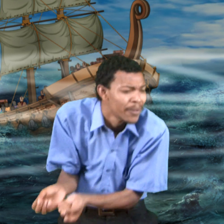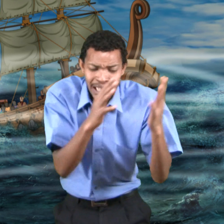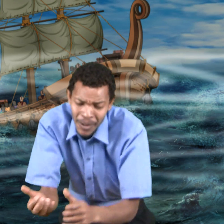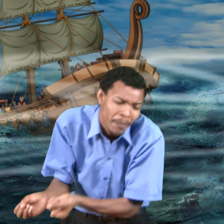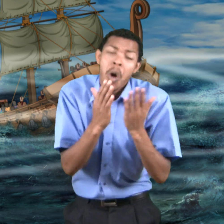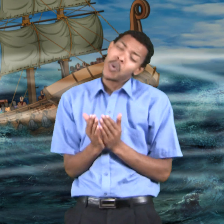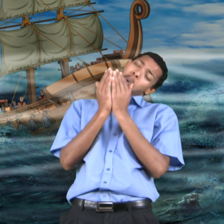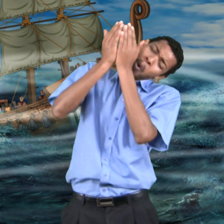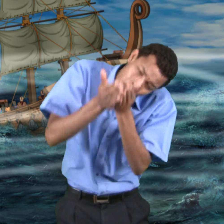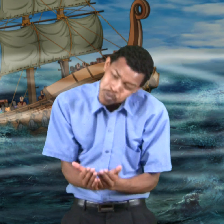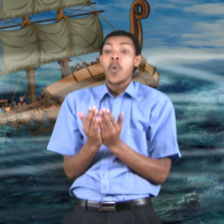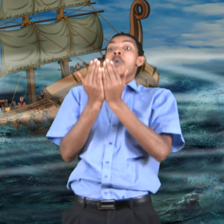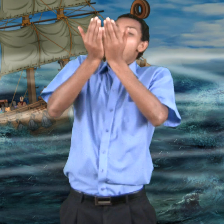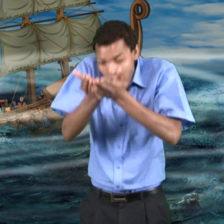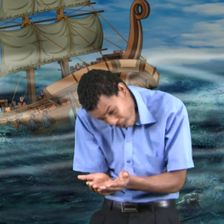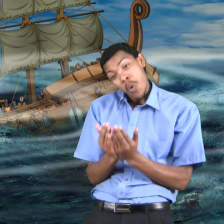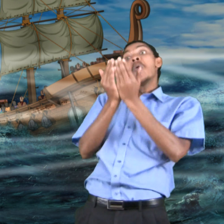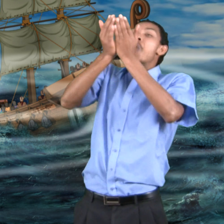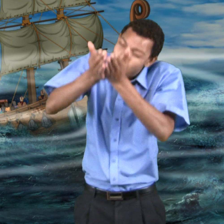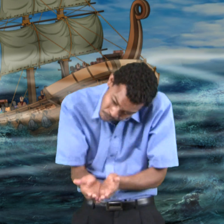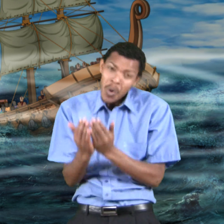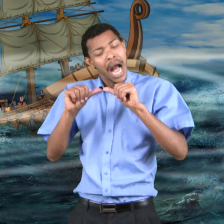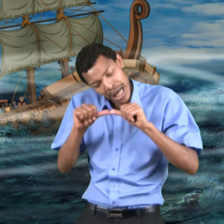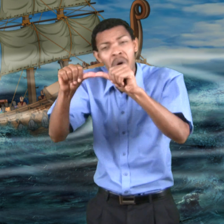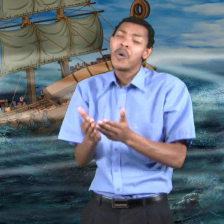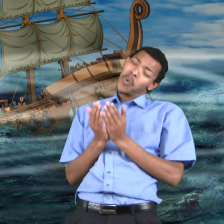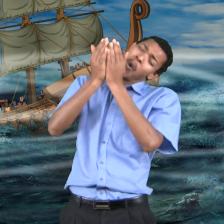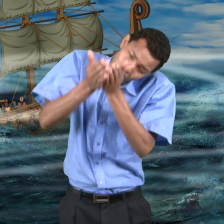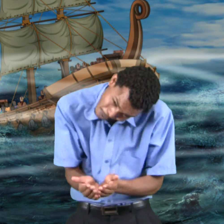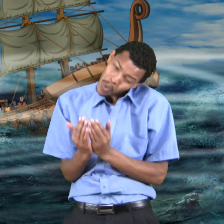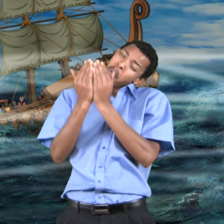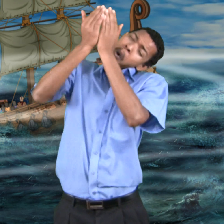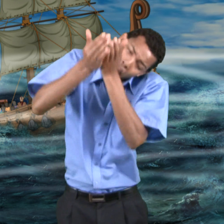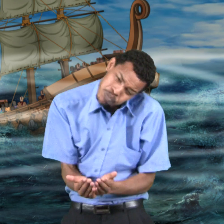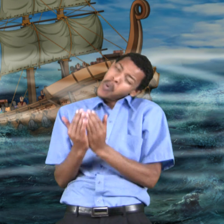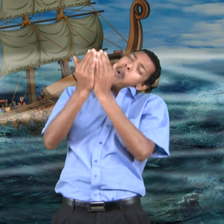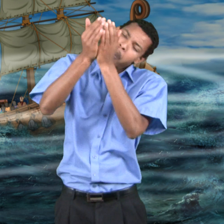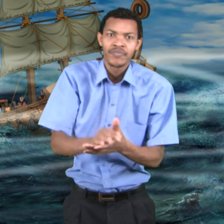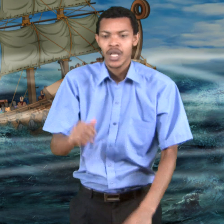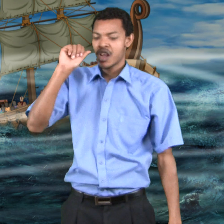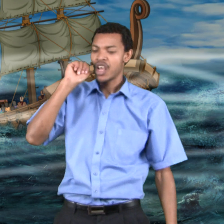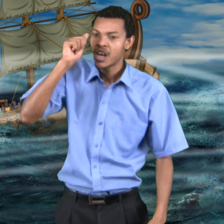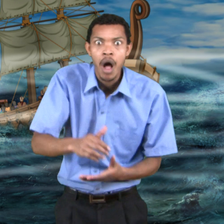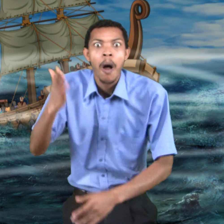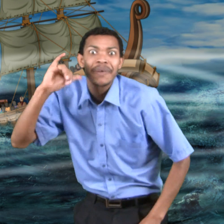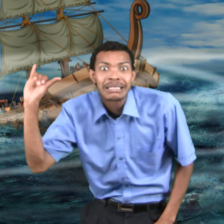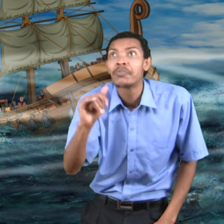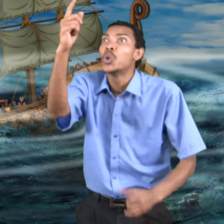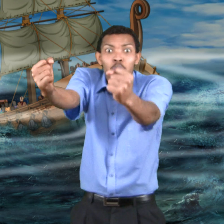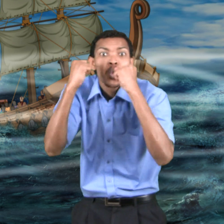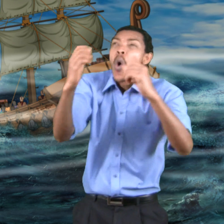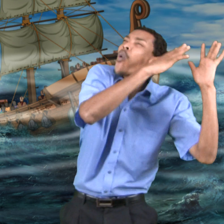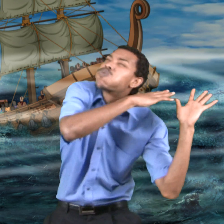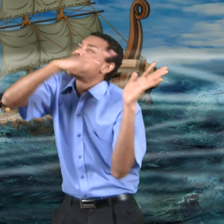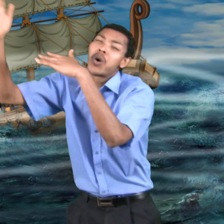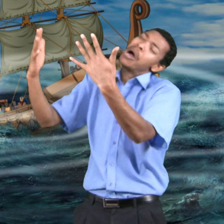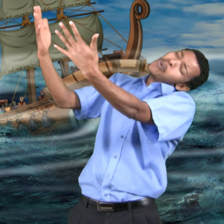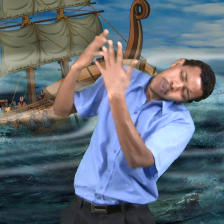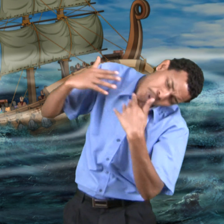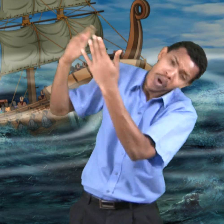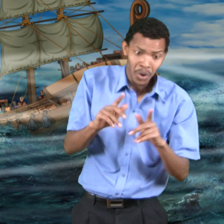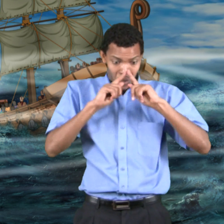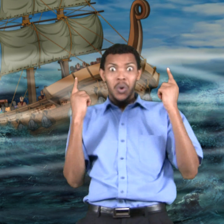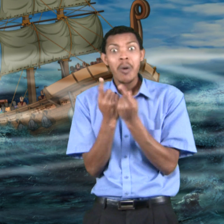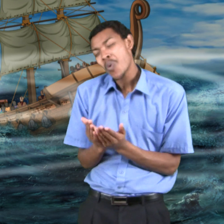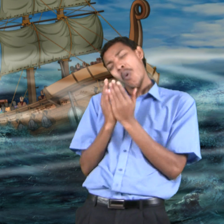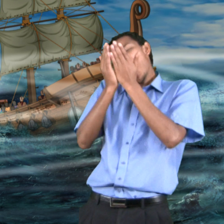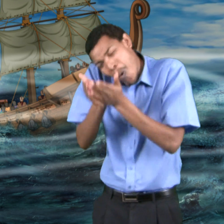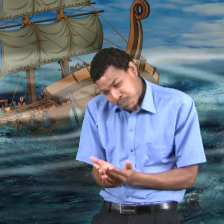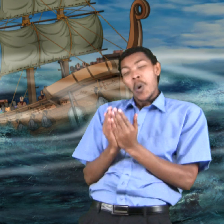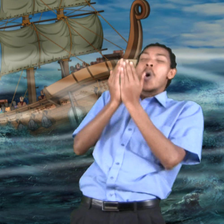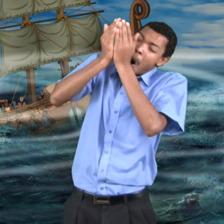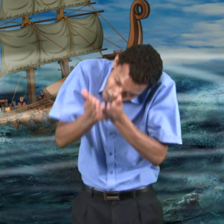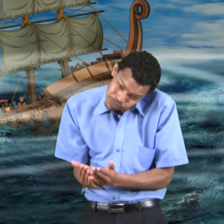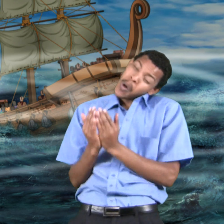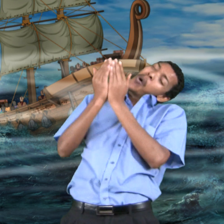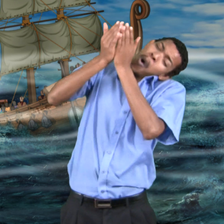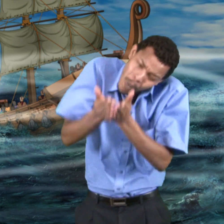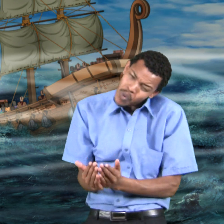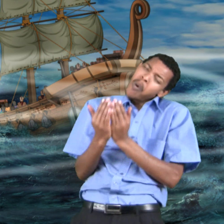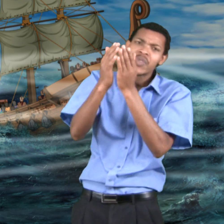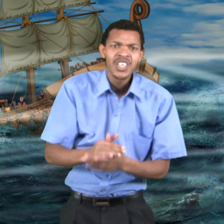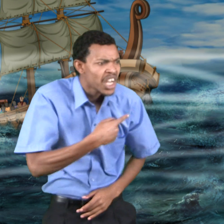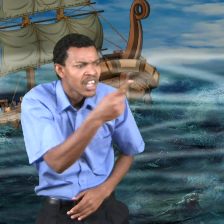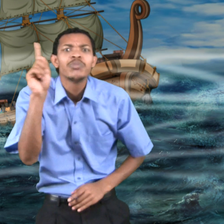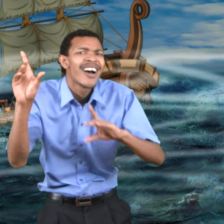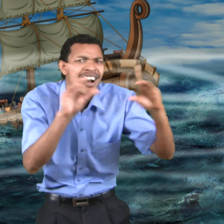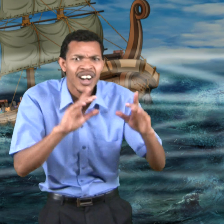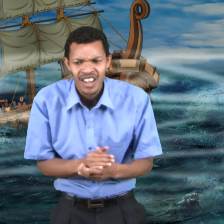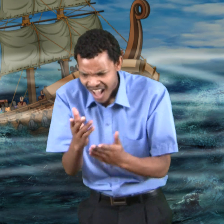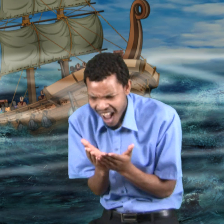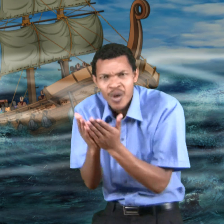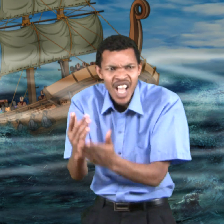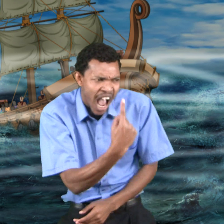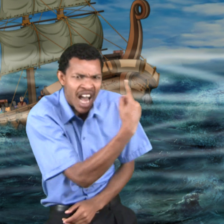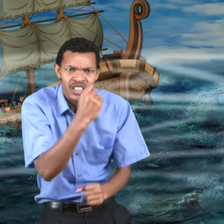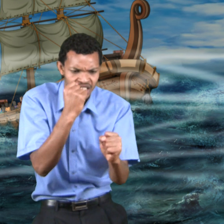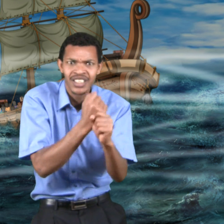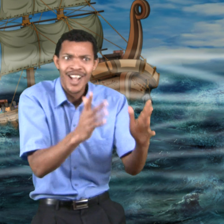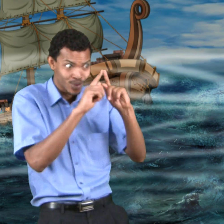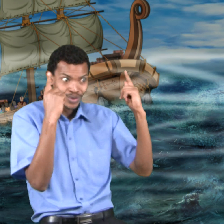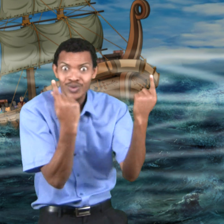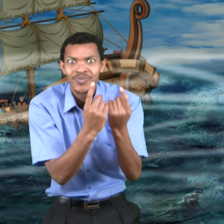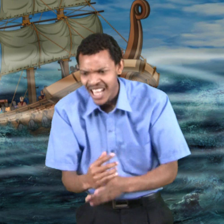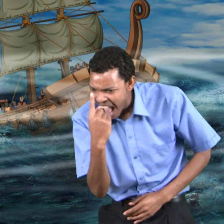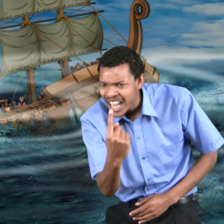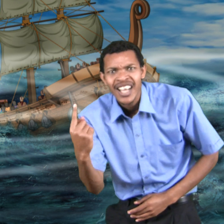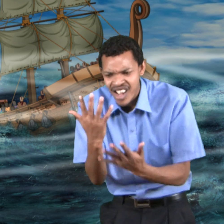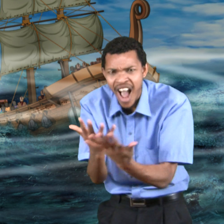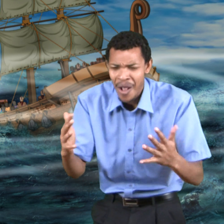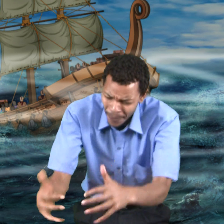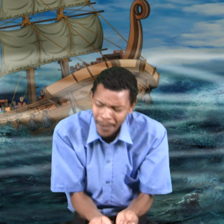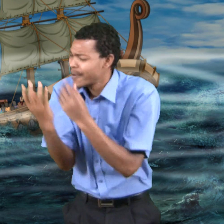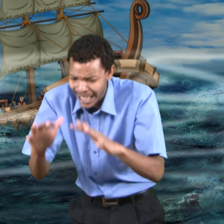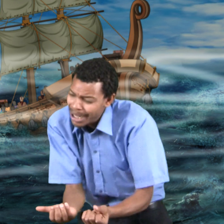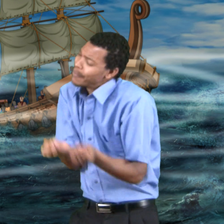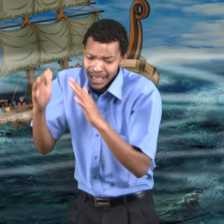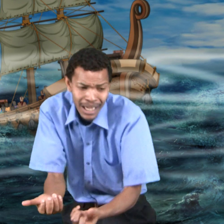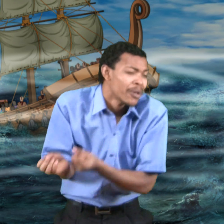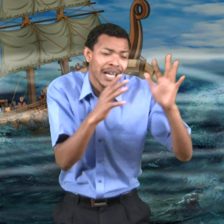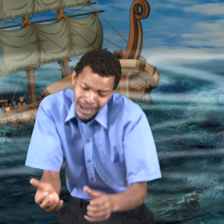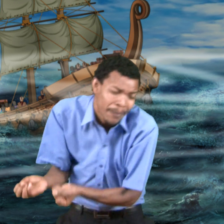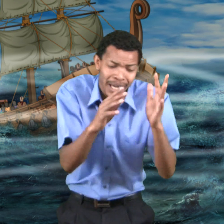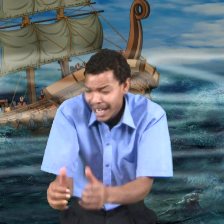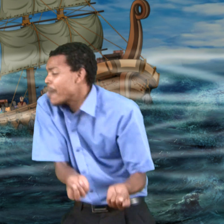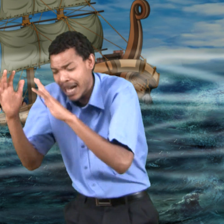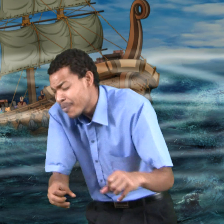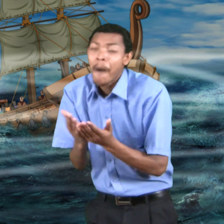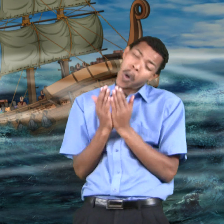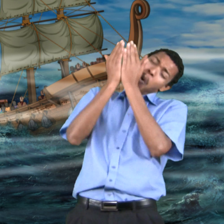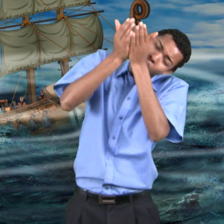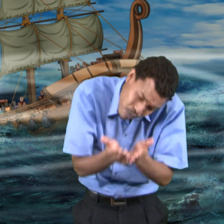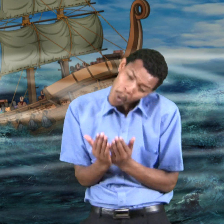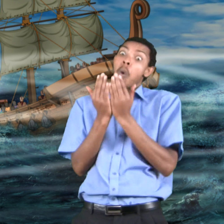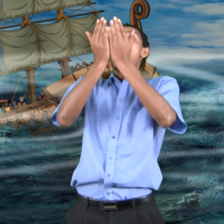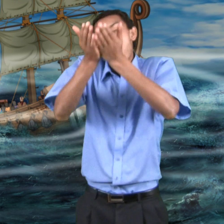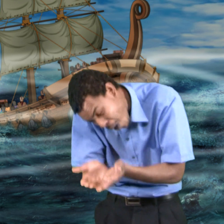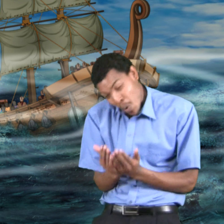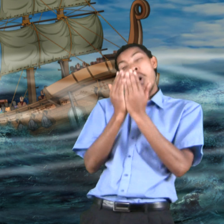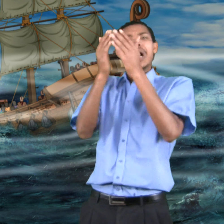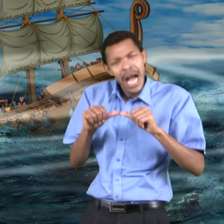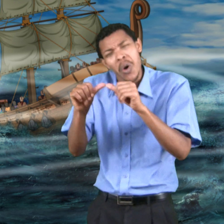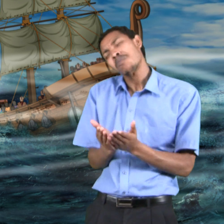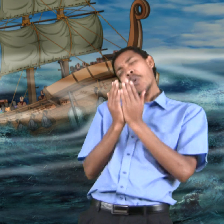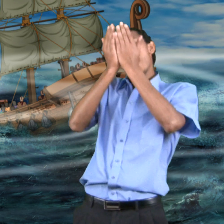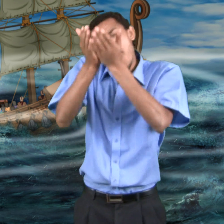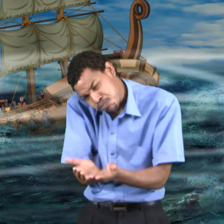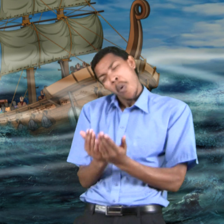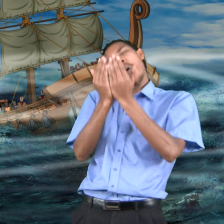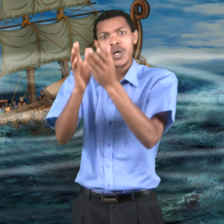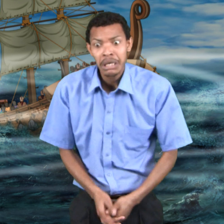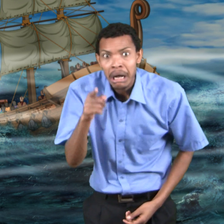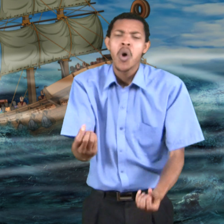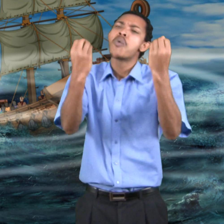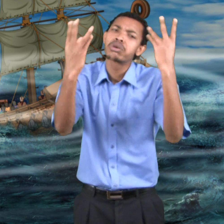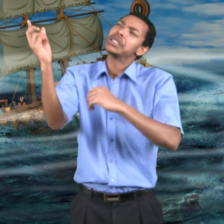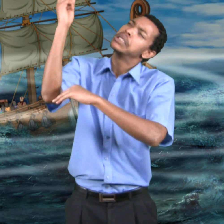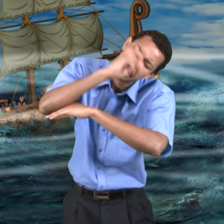On the third day, they threw the ship’s tackle overboard with their own hands.